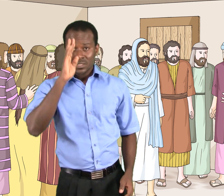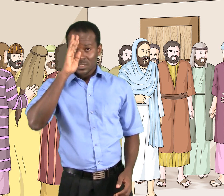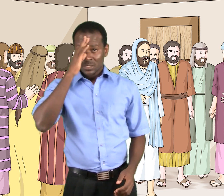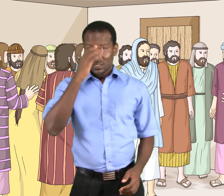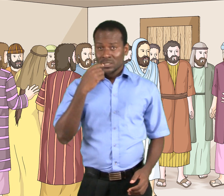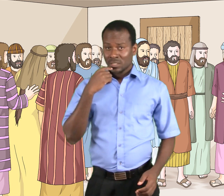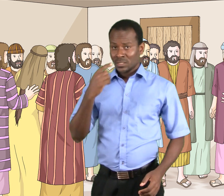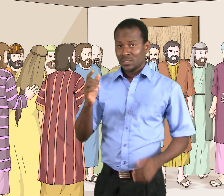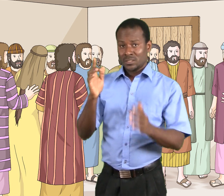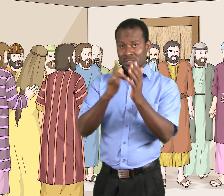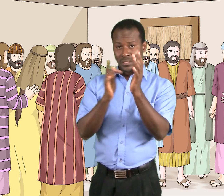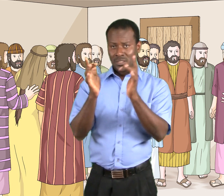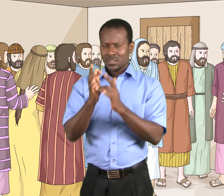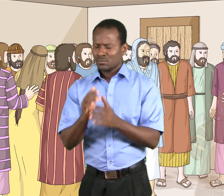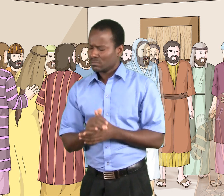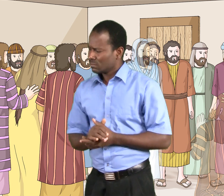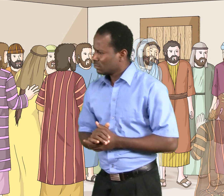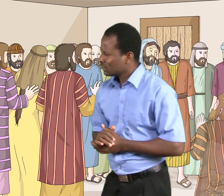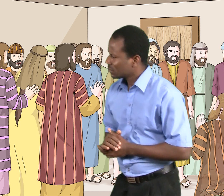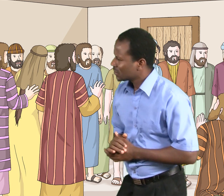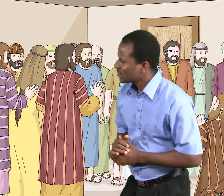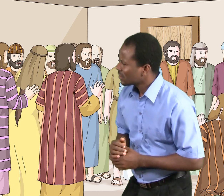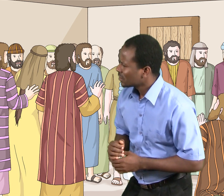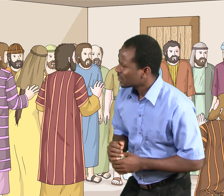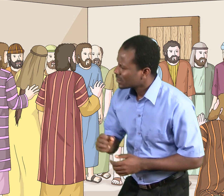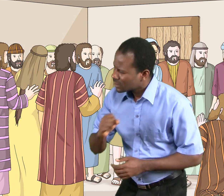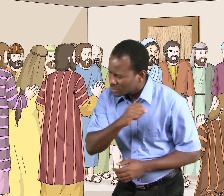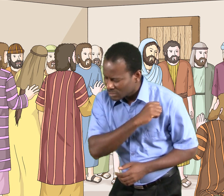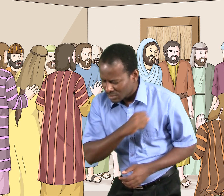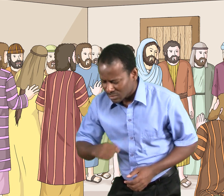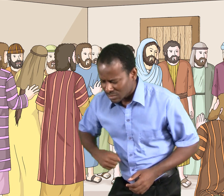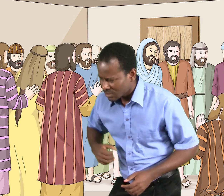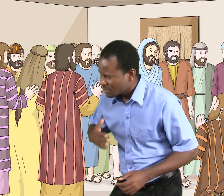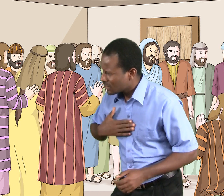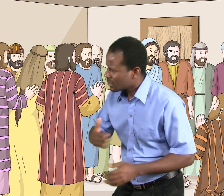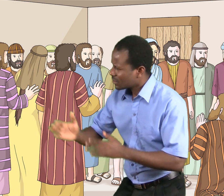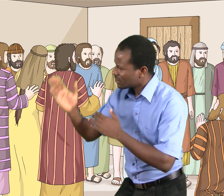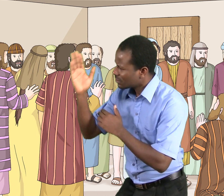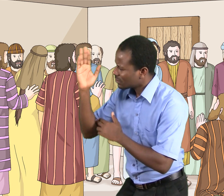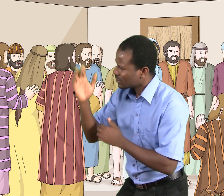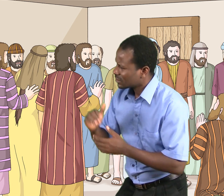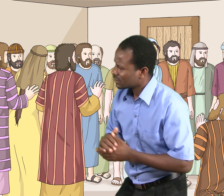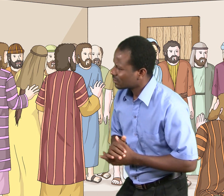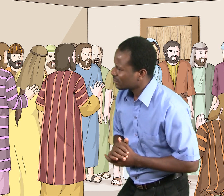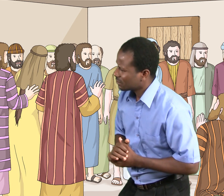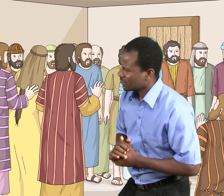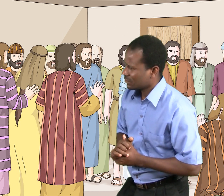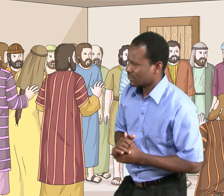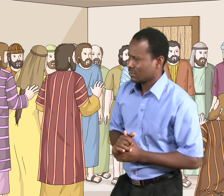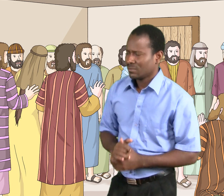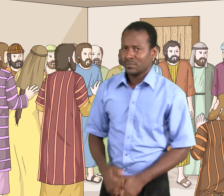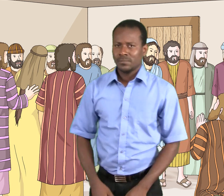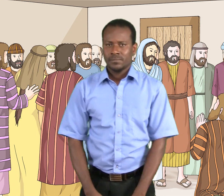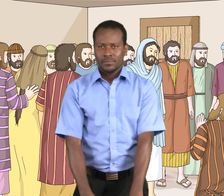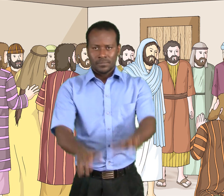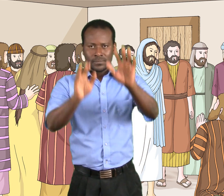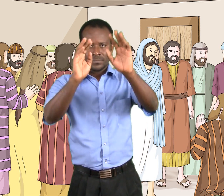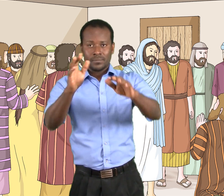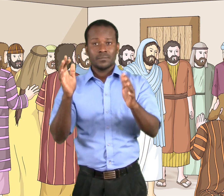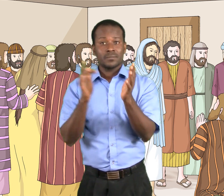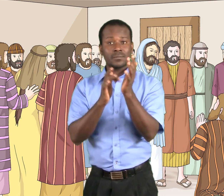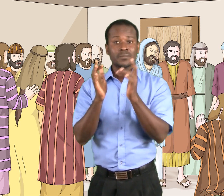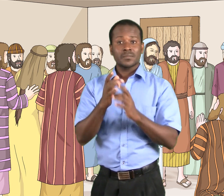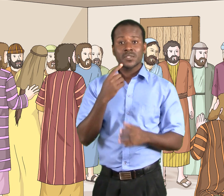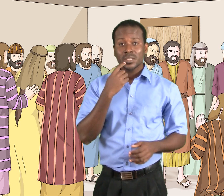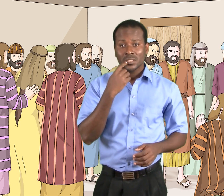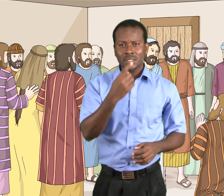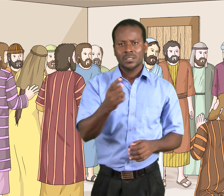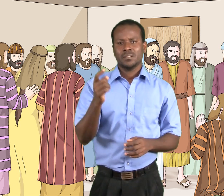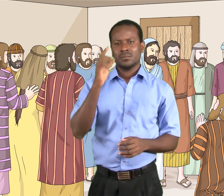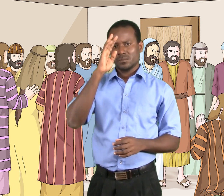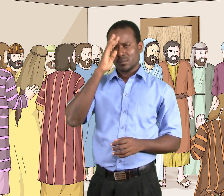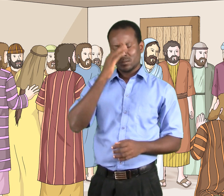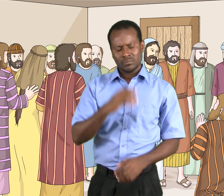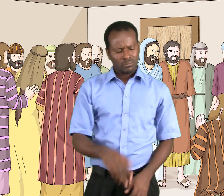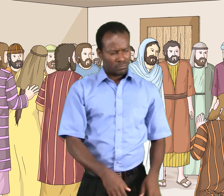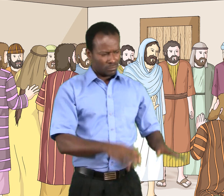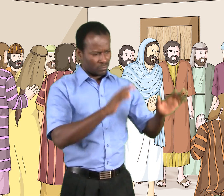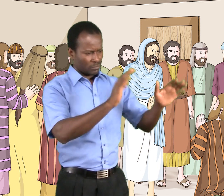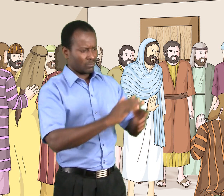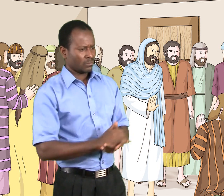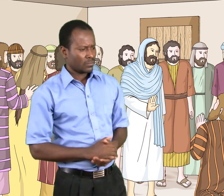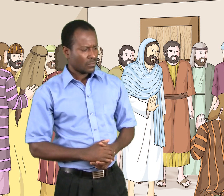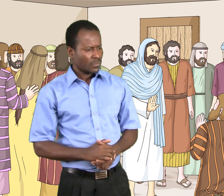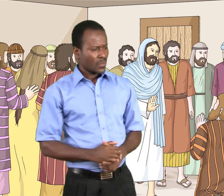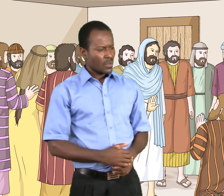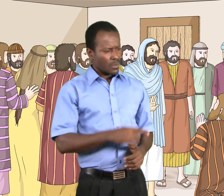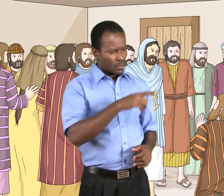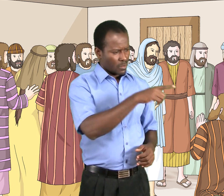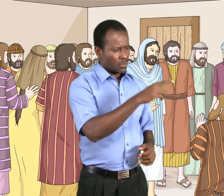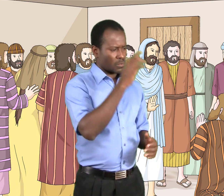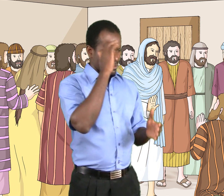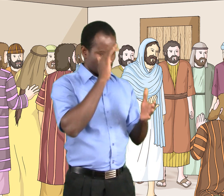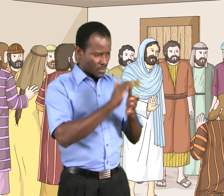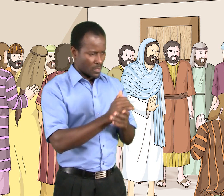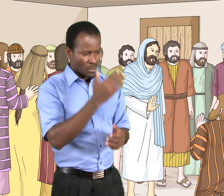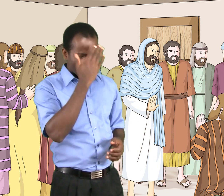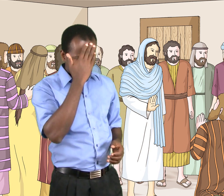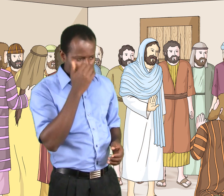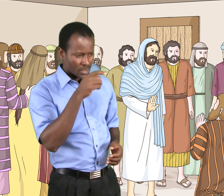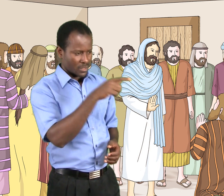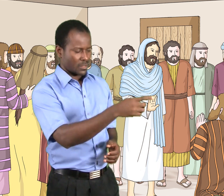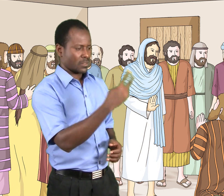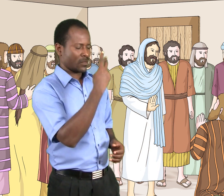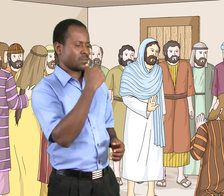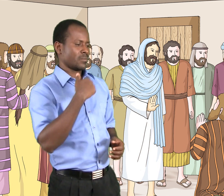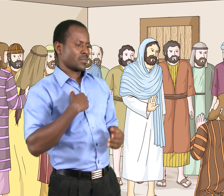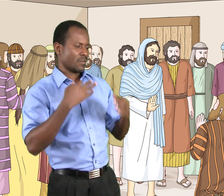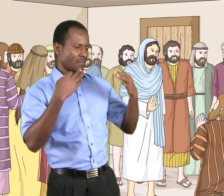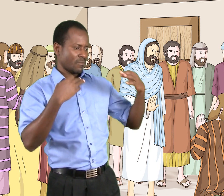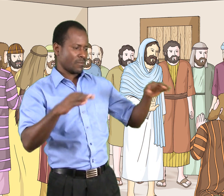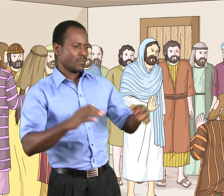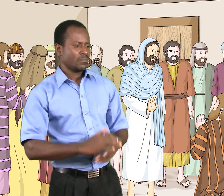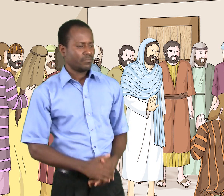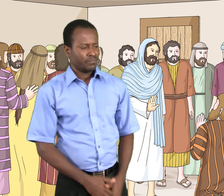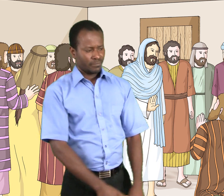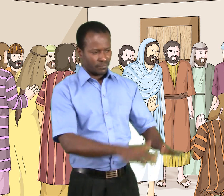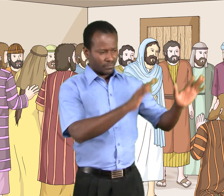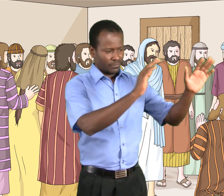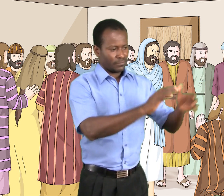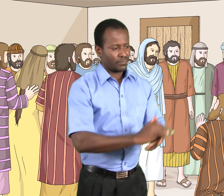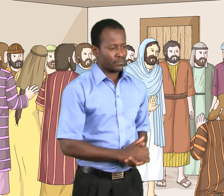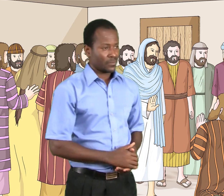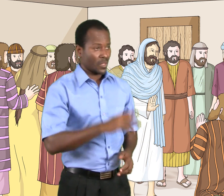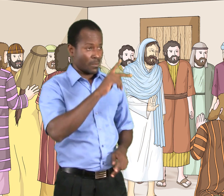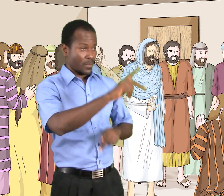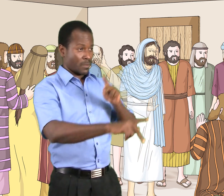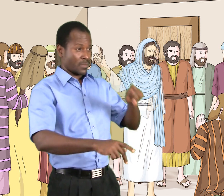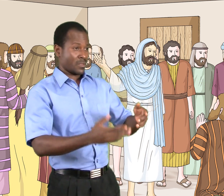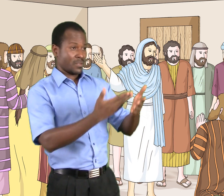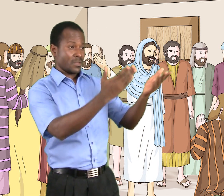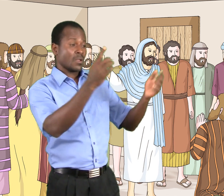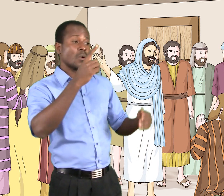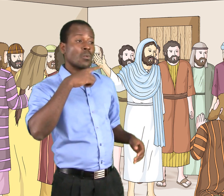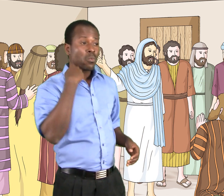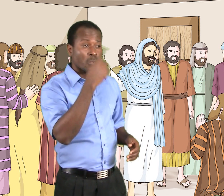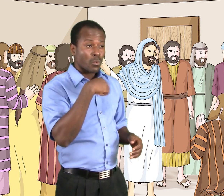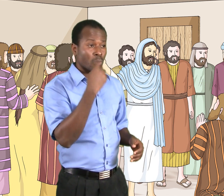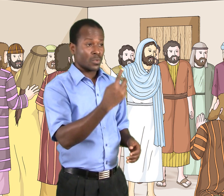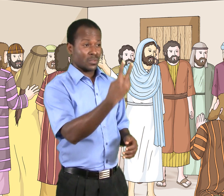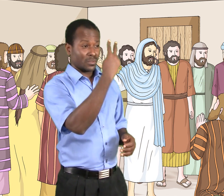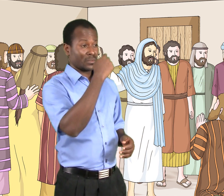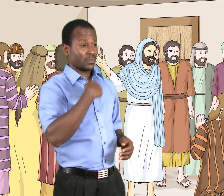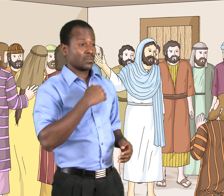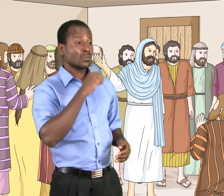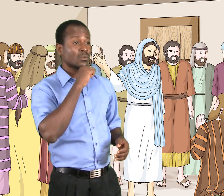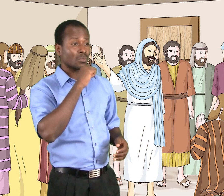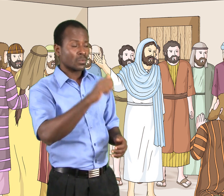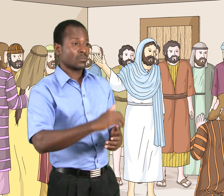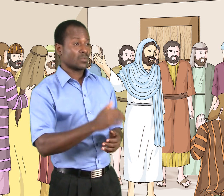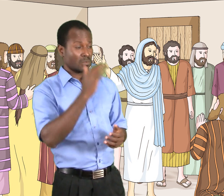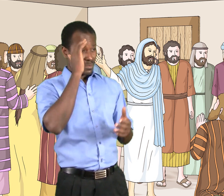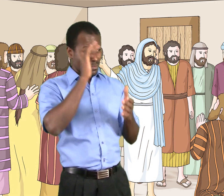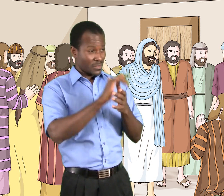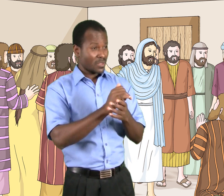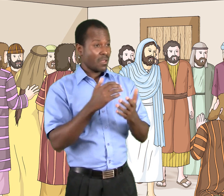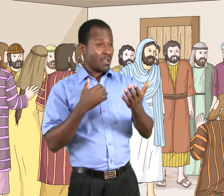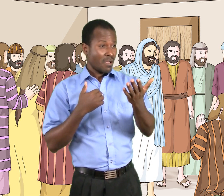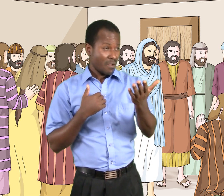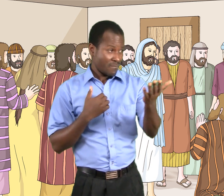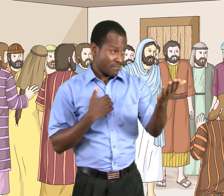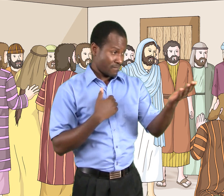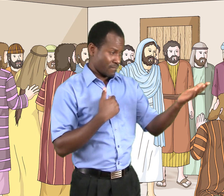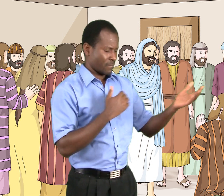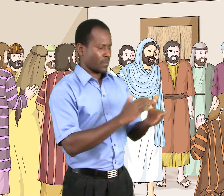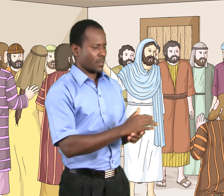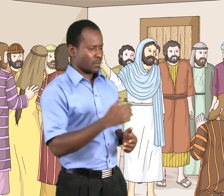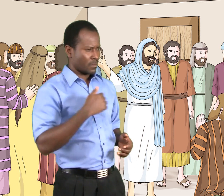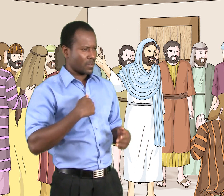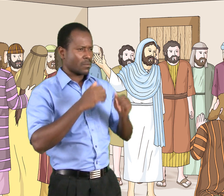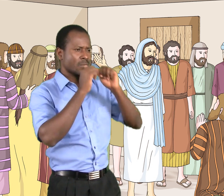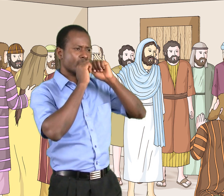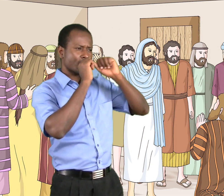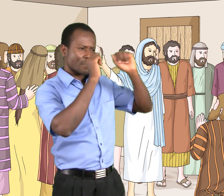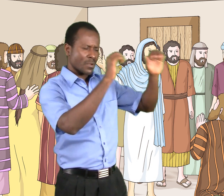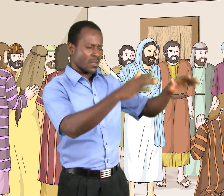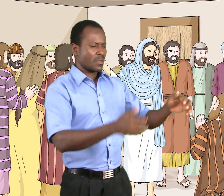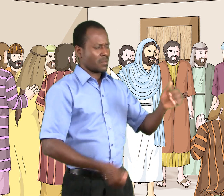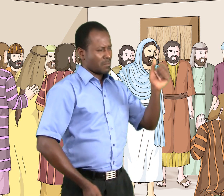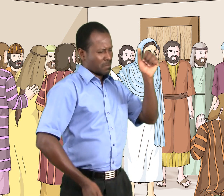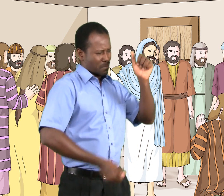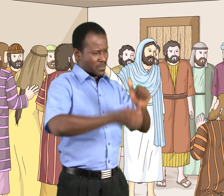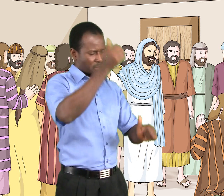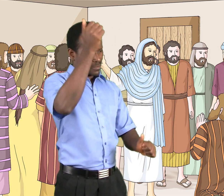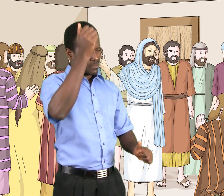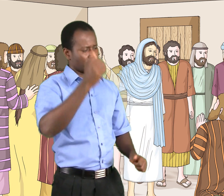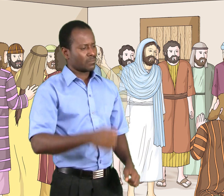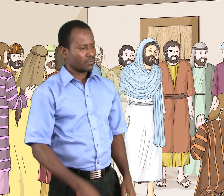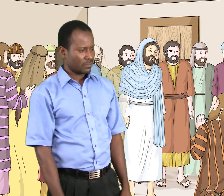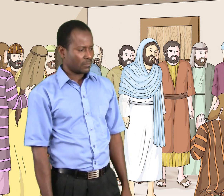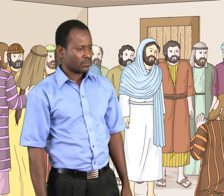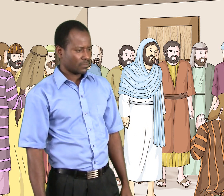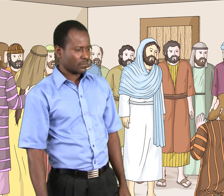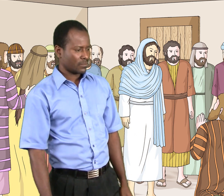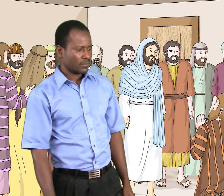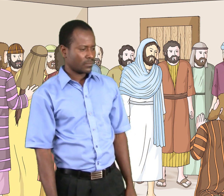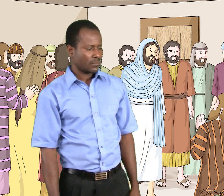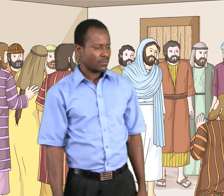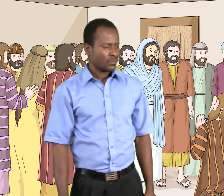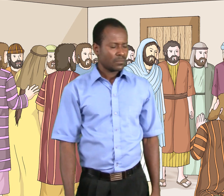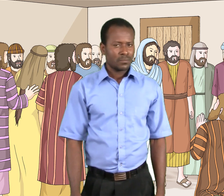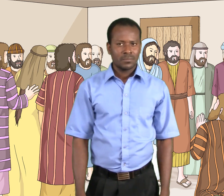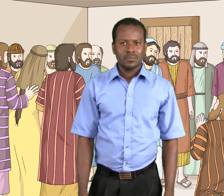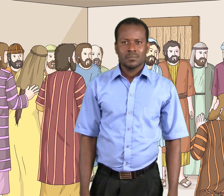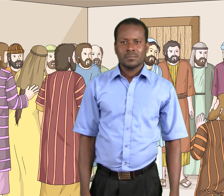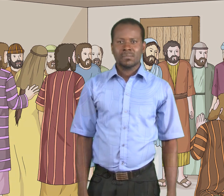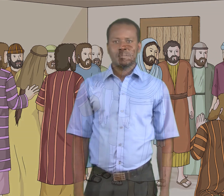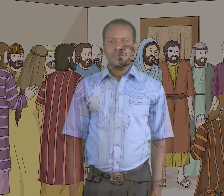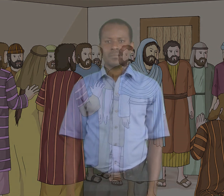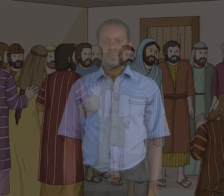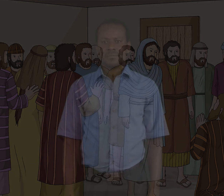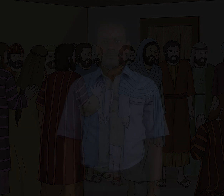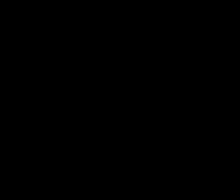Thomas replied, “My Lord and my God!” Jesus said to him, “Because you have seen Me, you have believed; blessed are those who have not seen and yet have believed.”